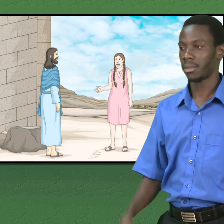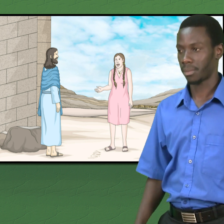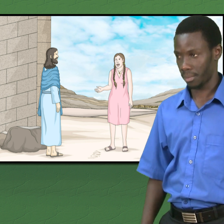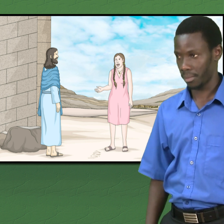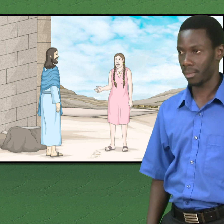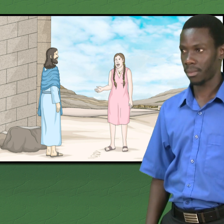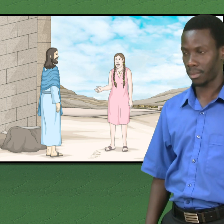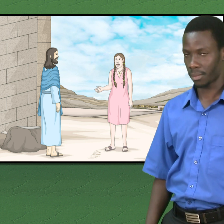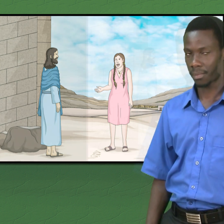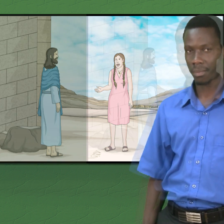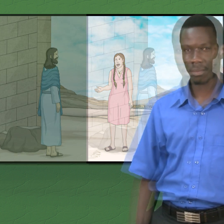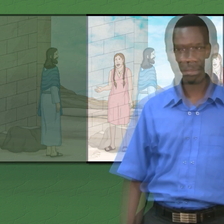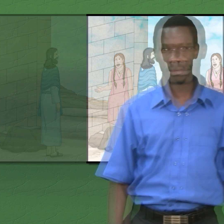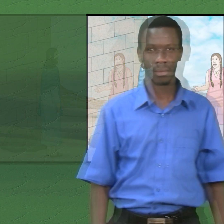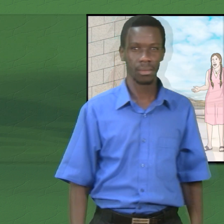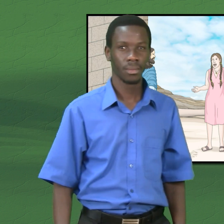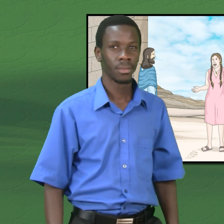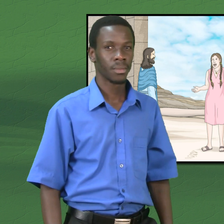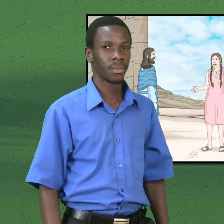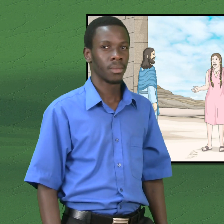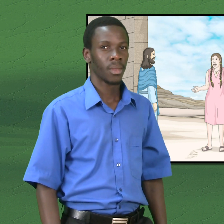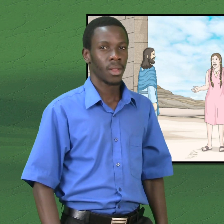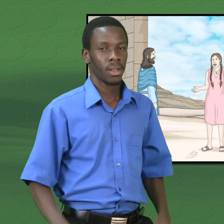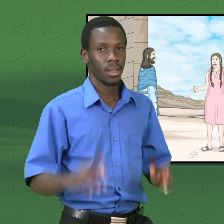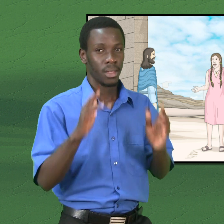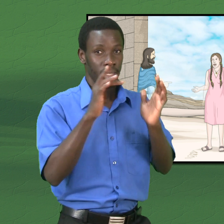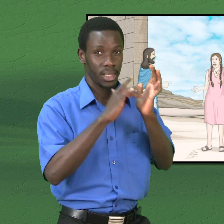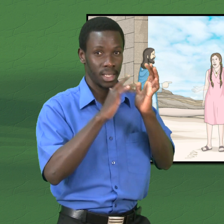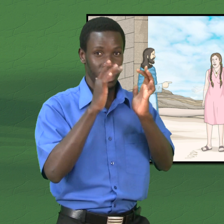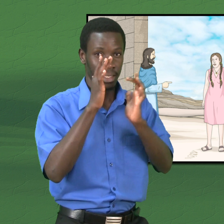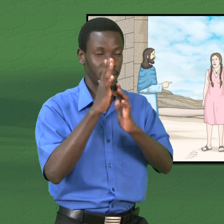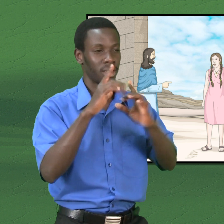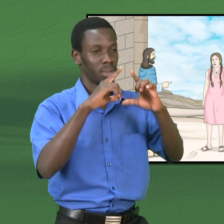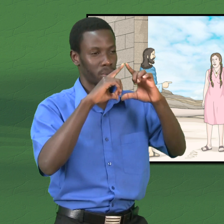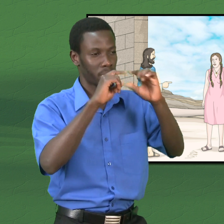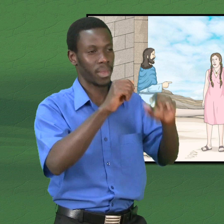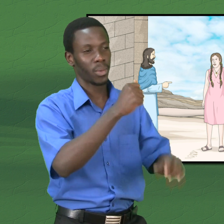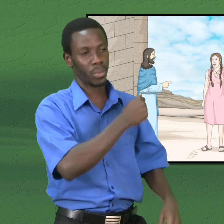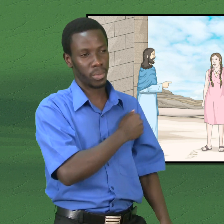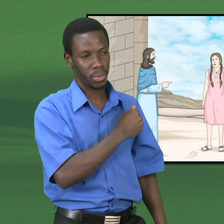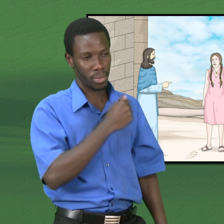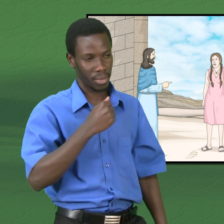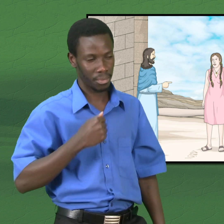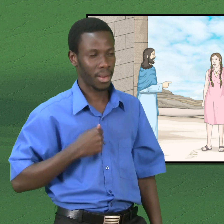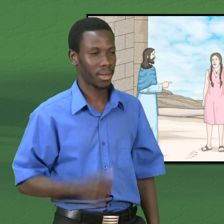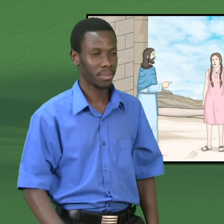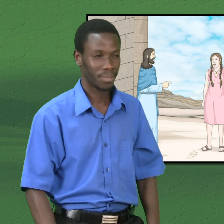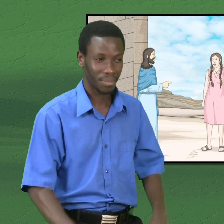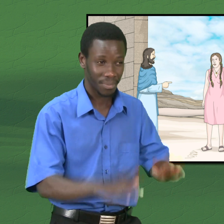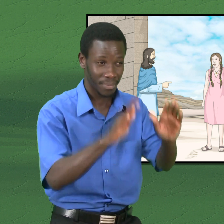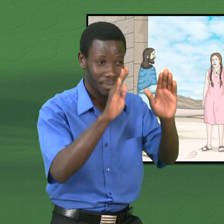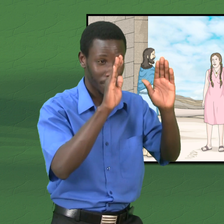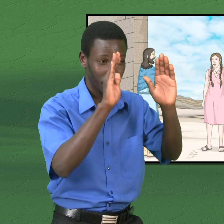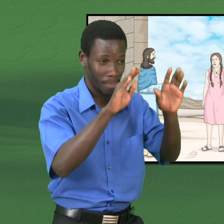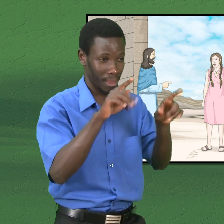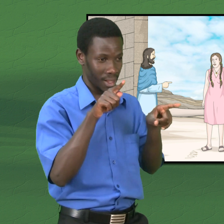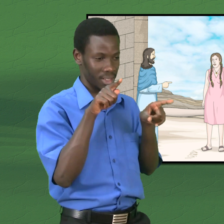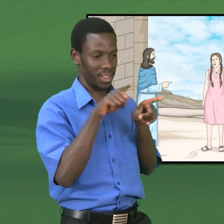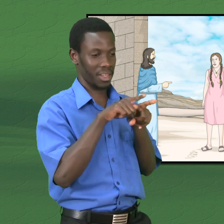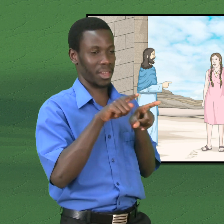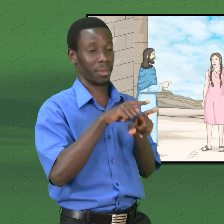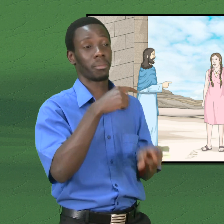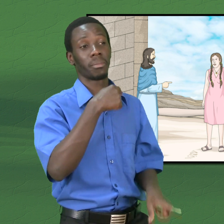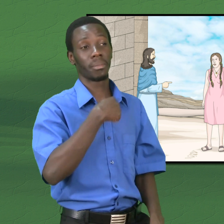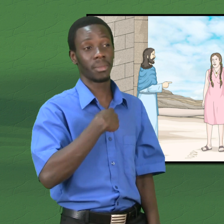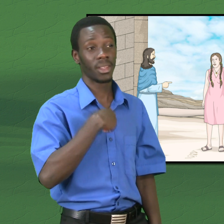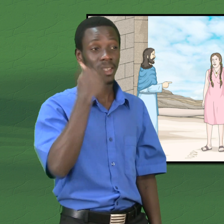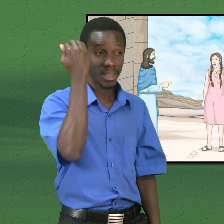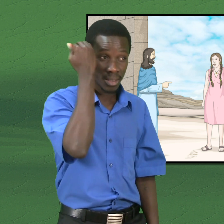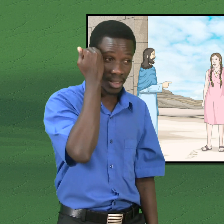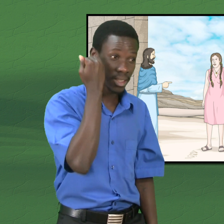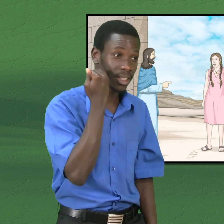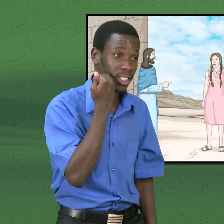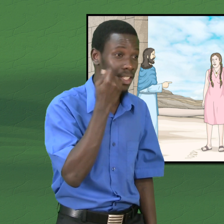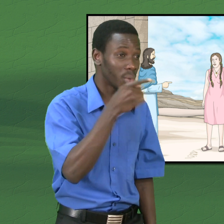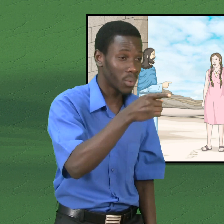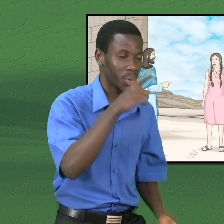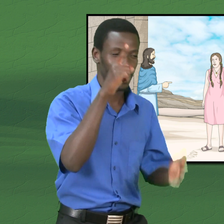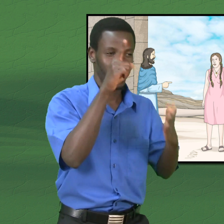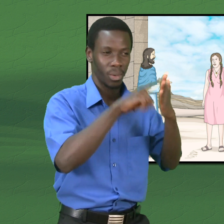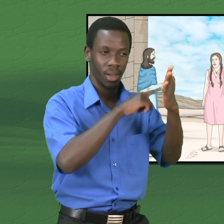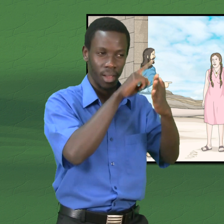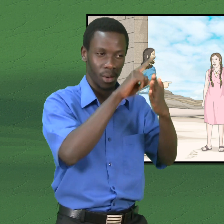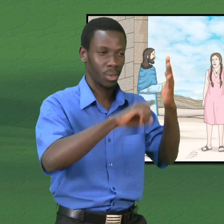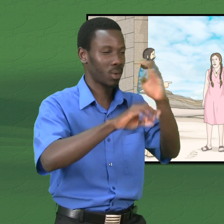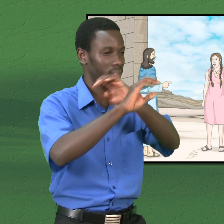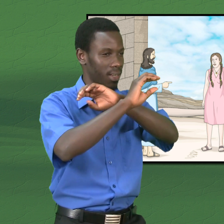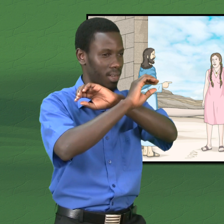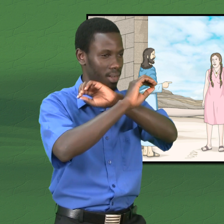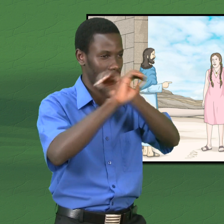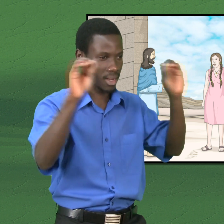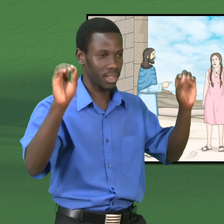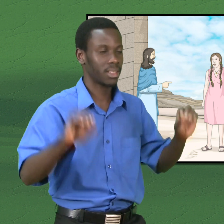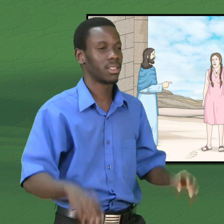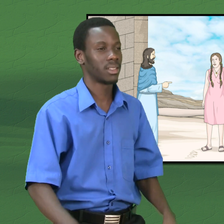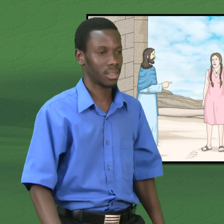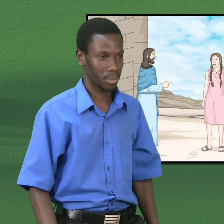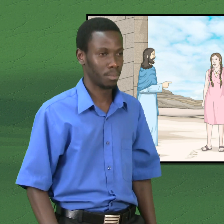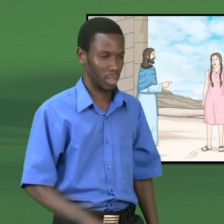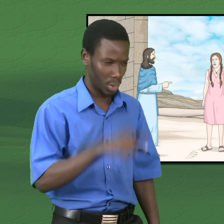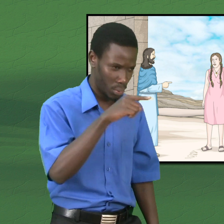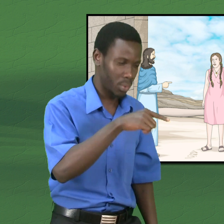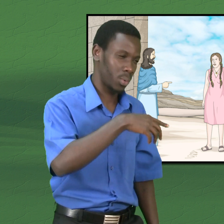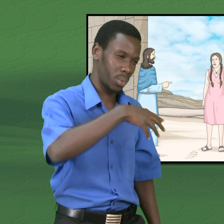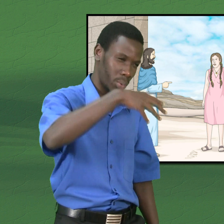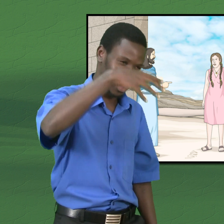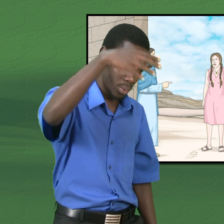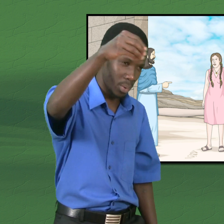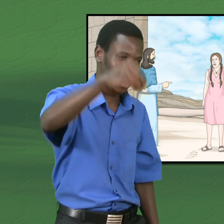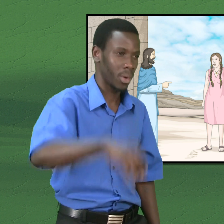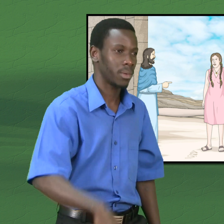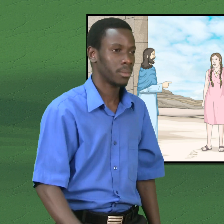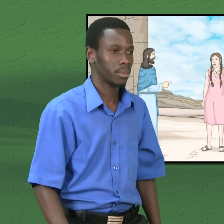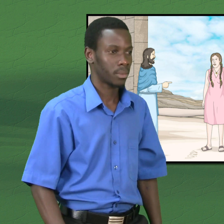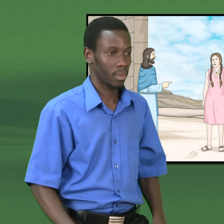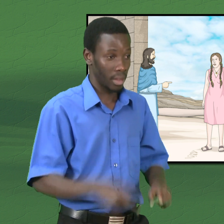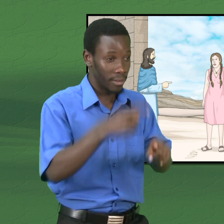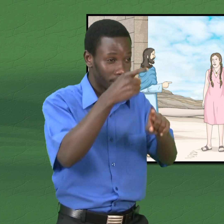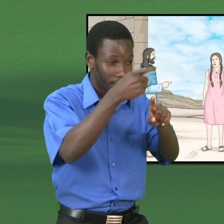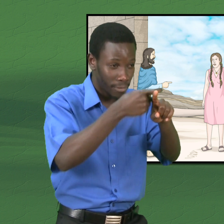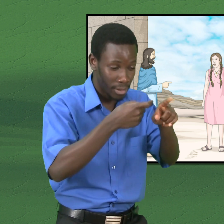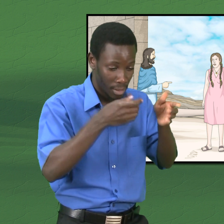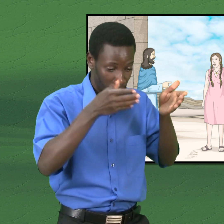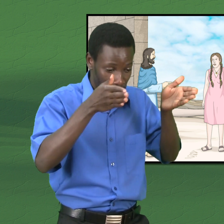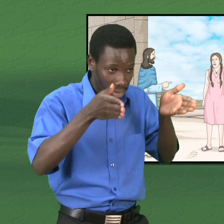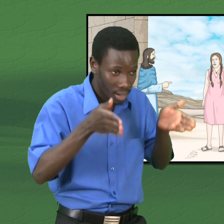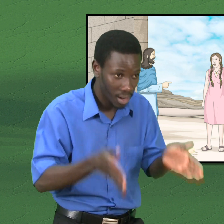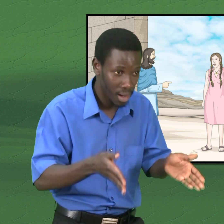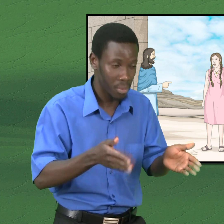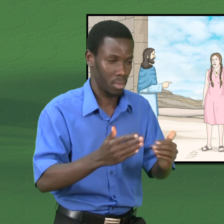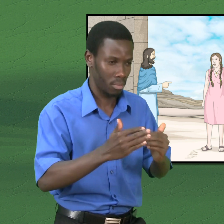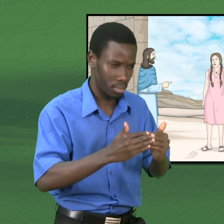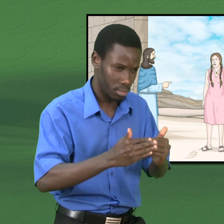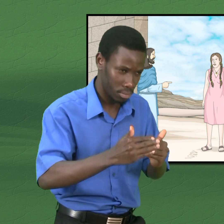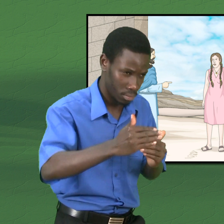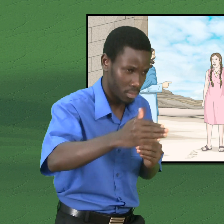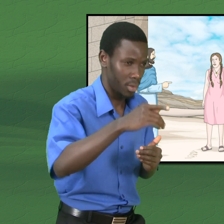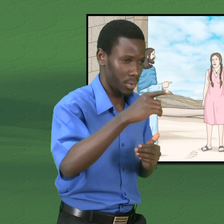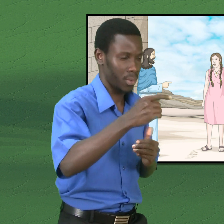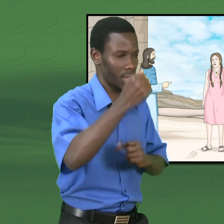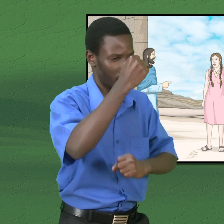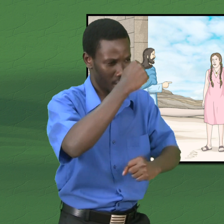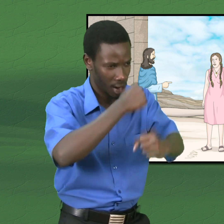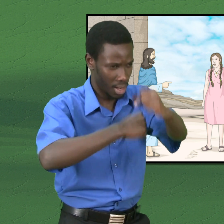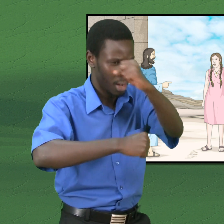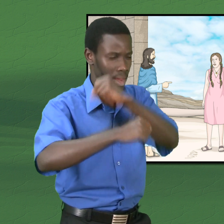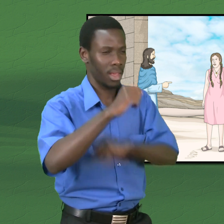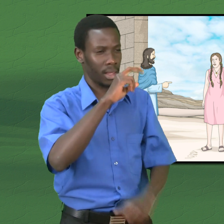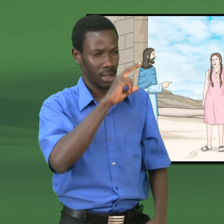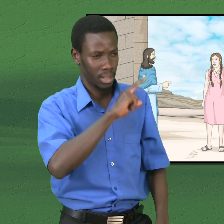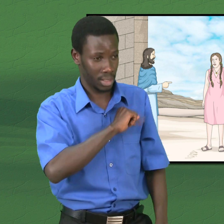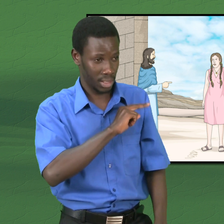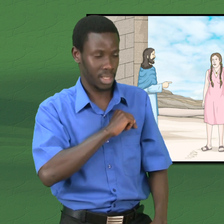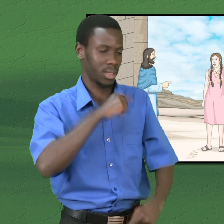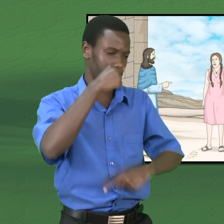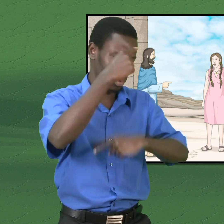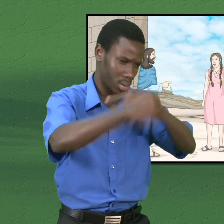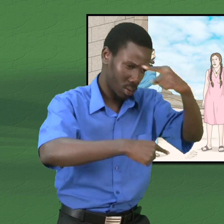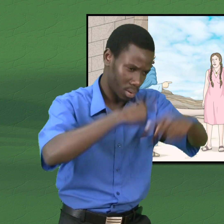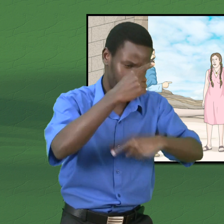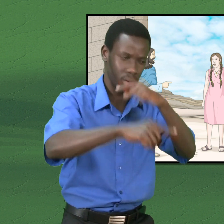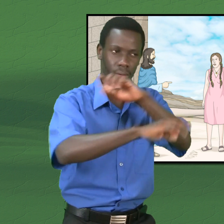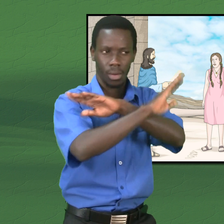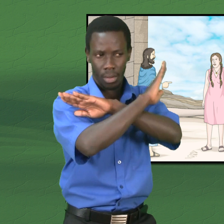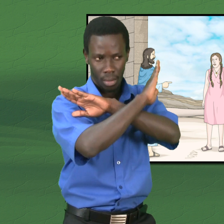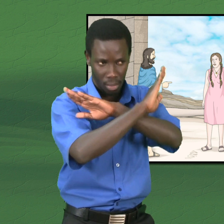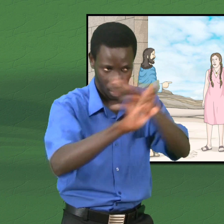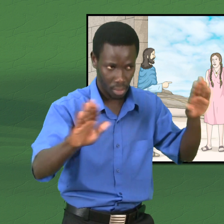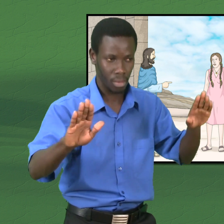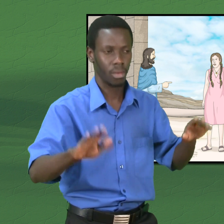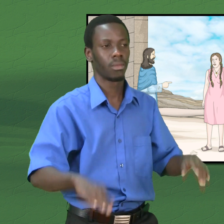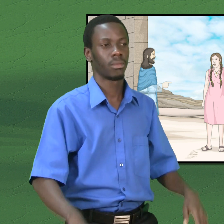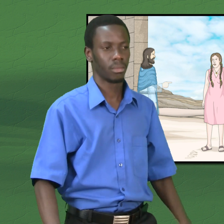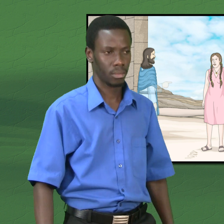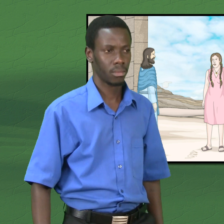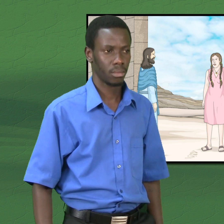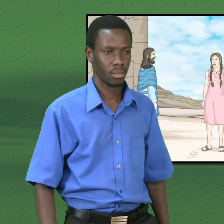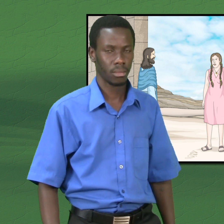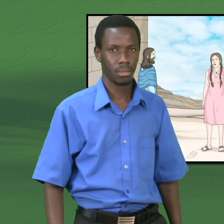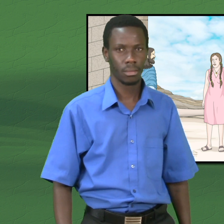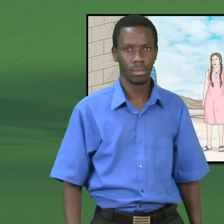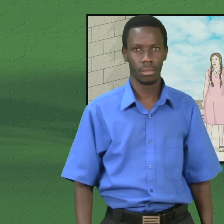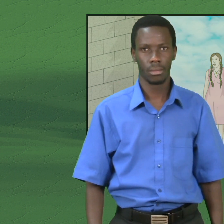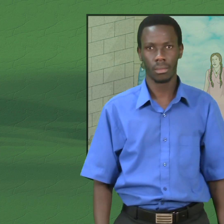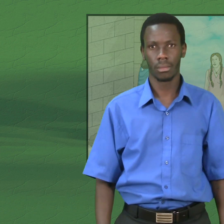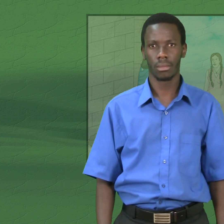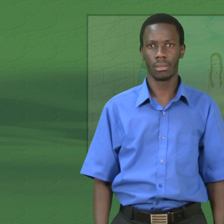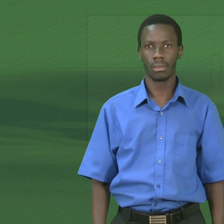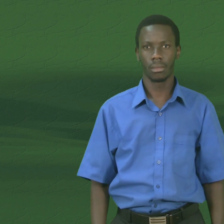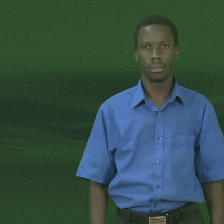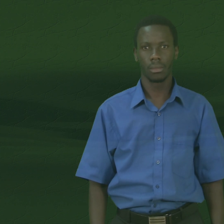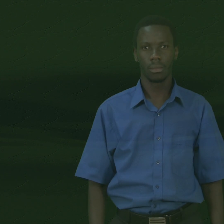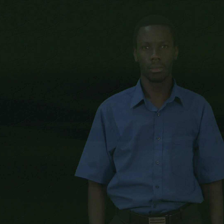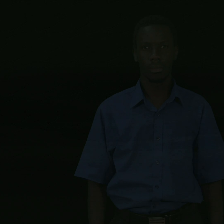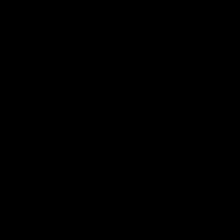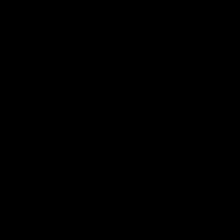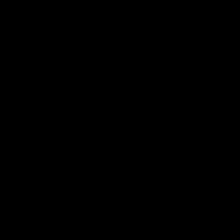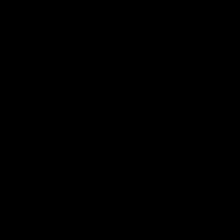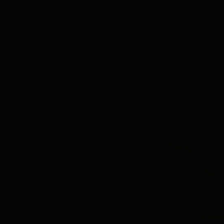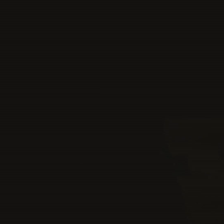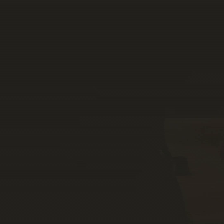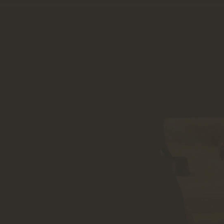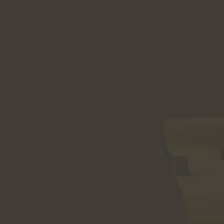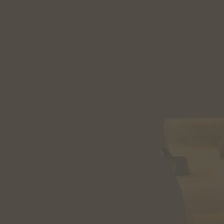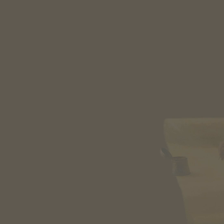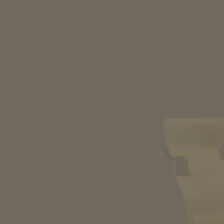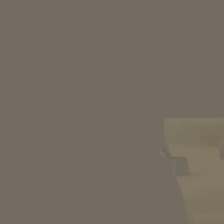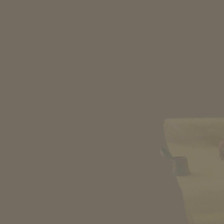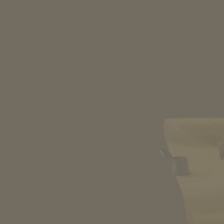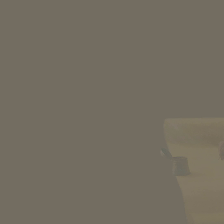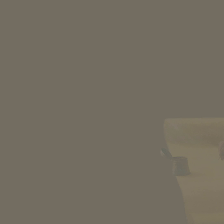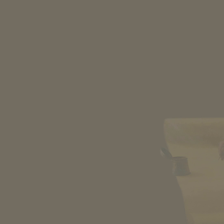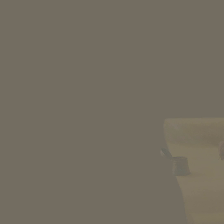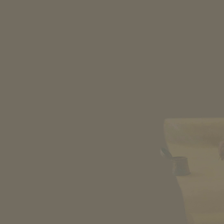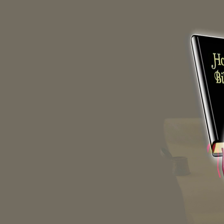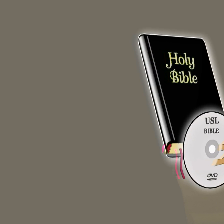“Then neither do I condemn you,” Jesus declared. “Now go and sin no more.”